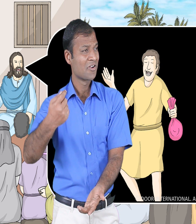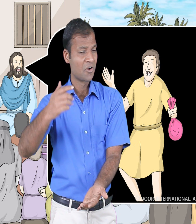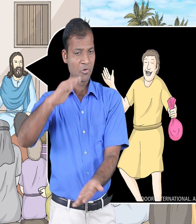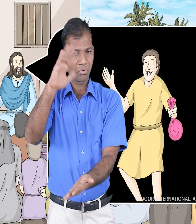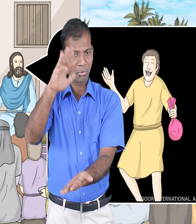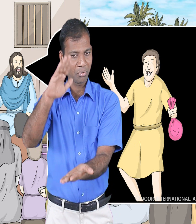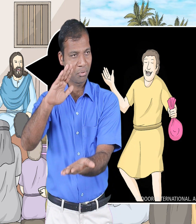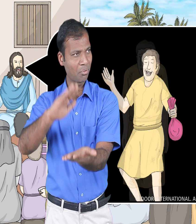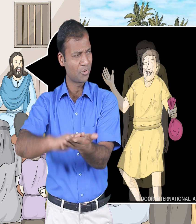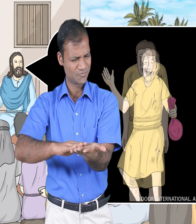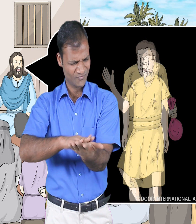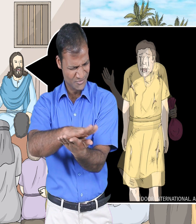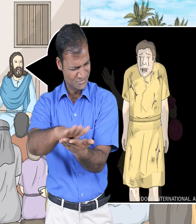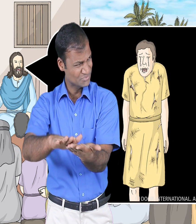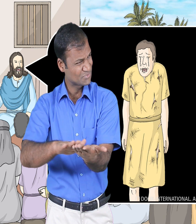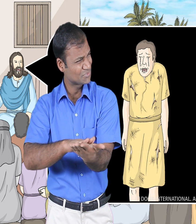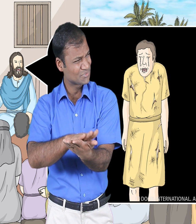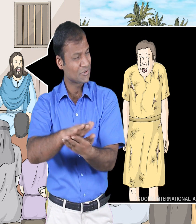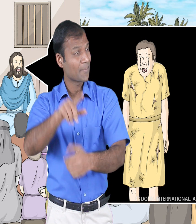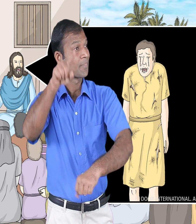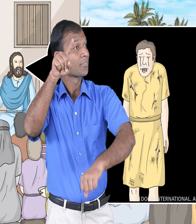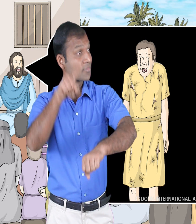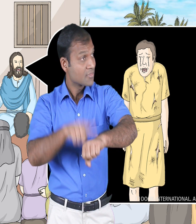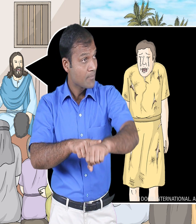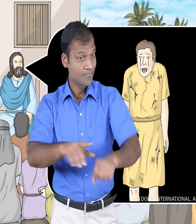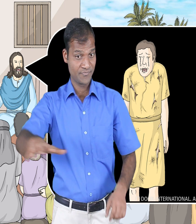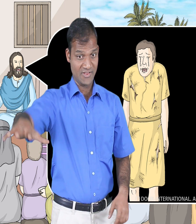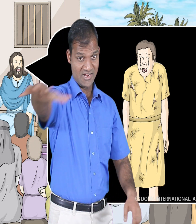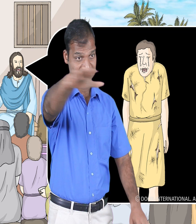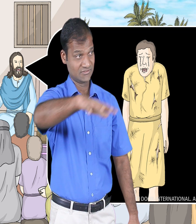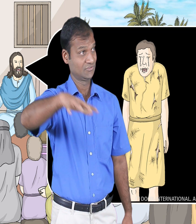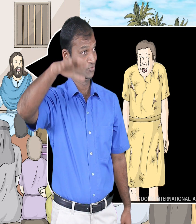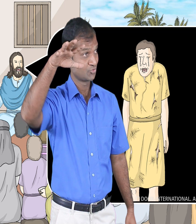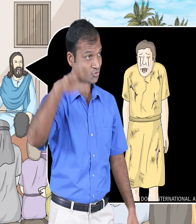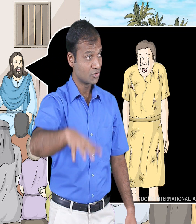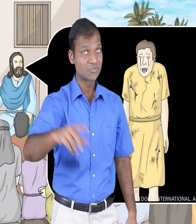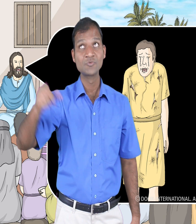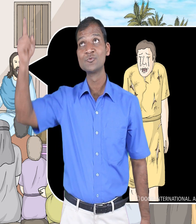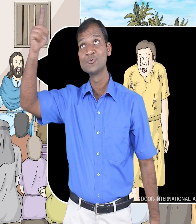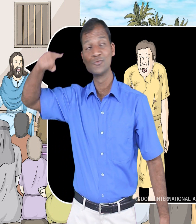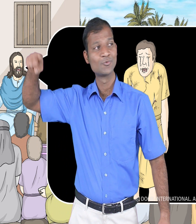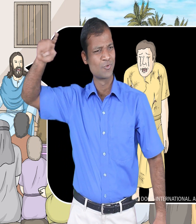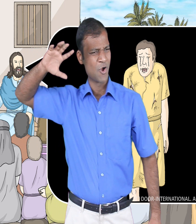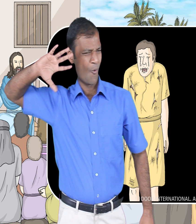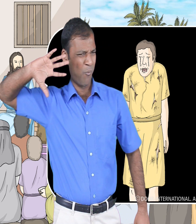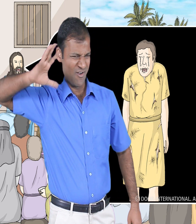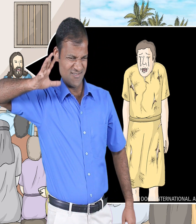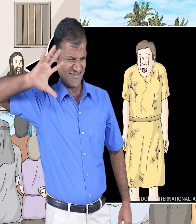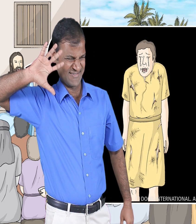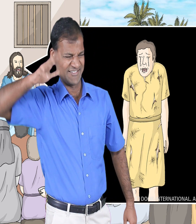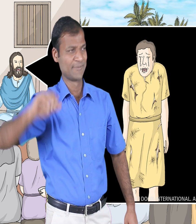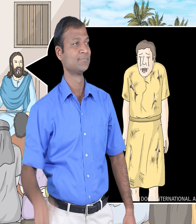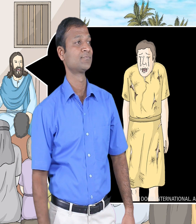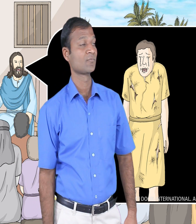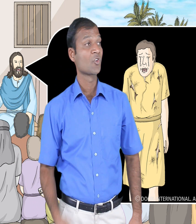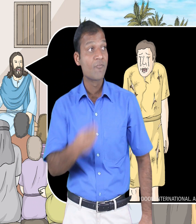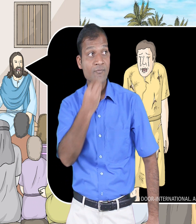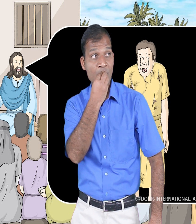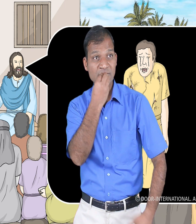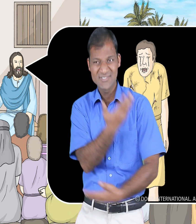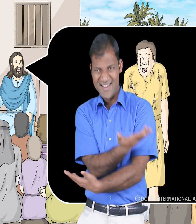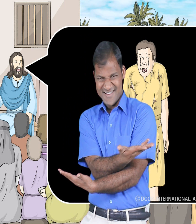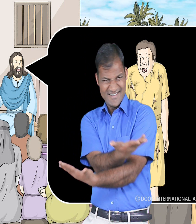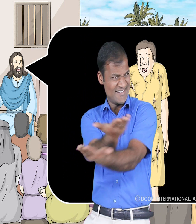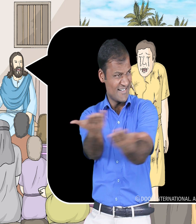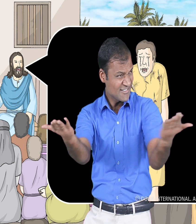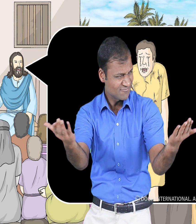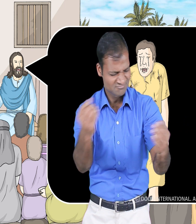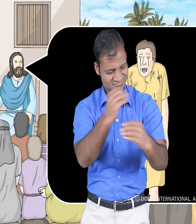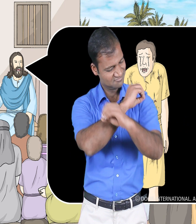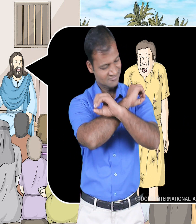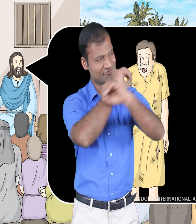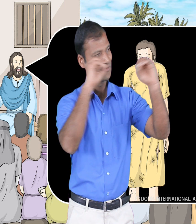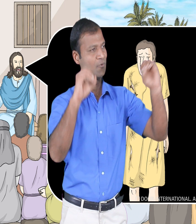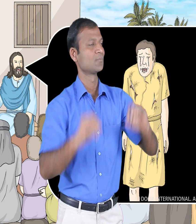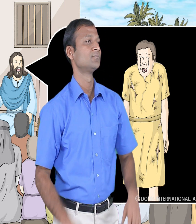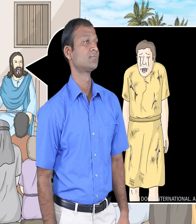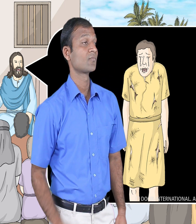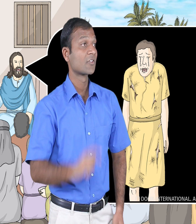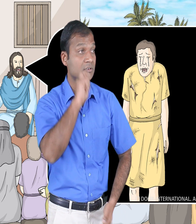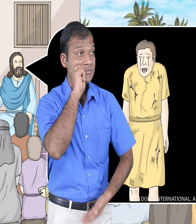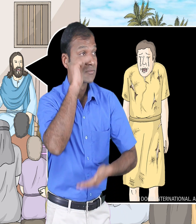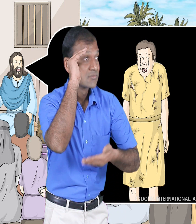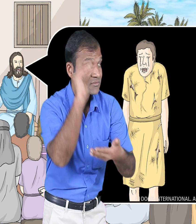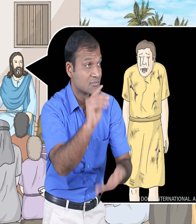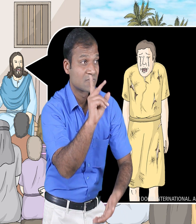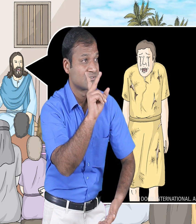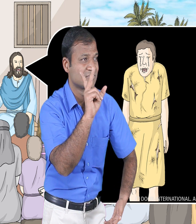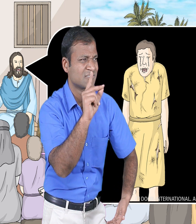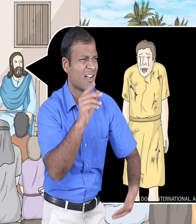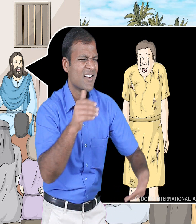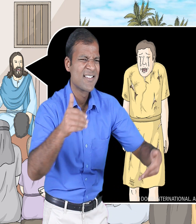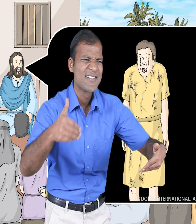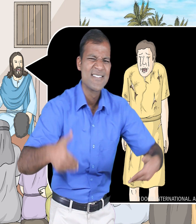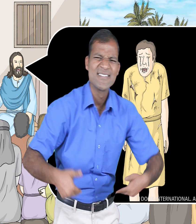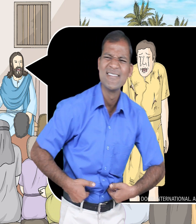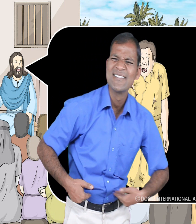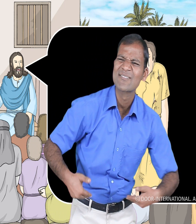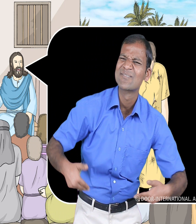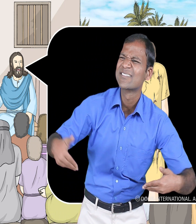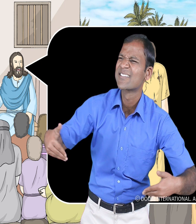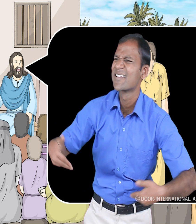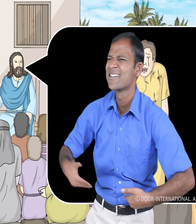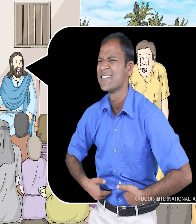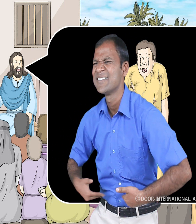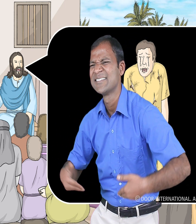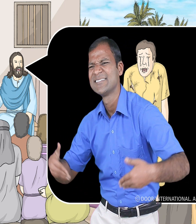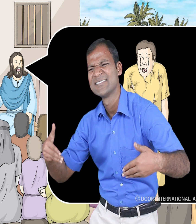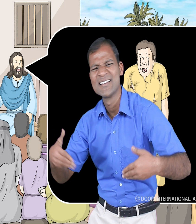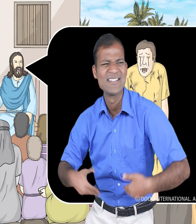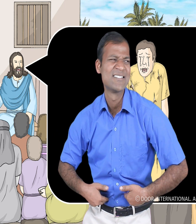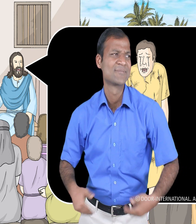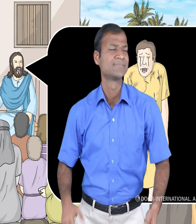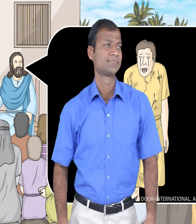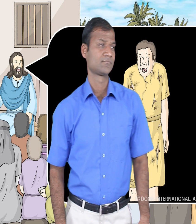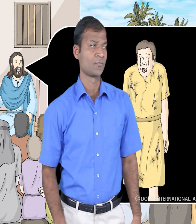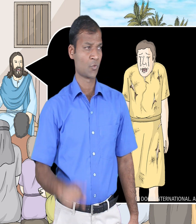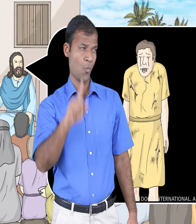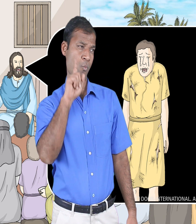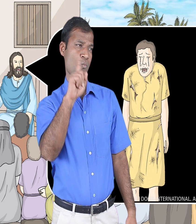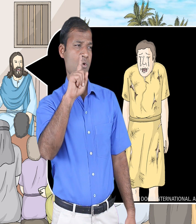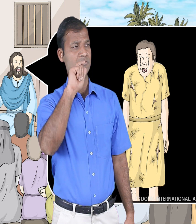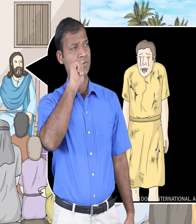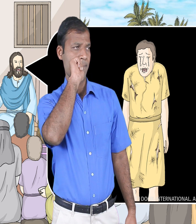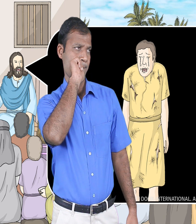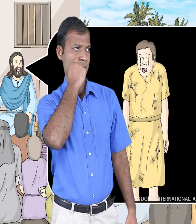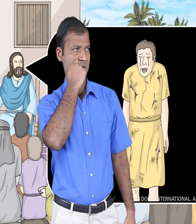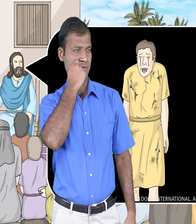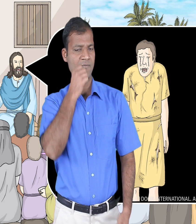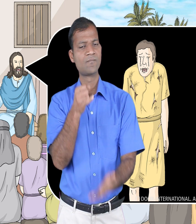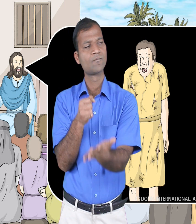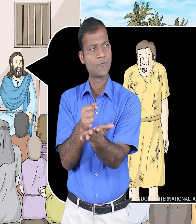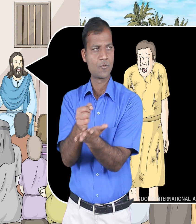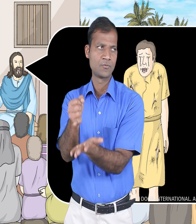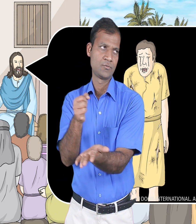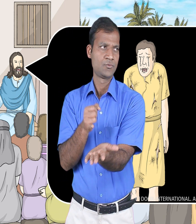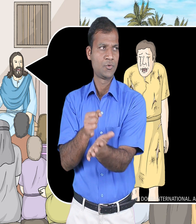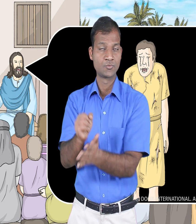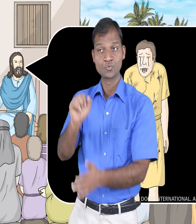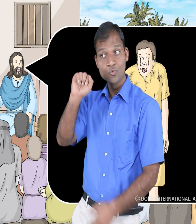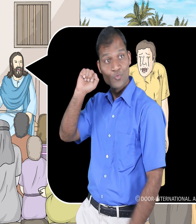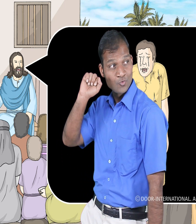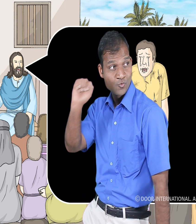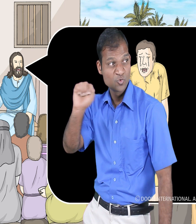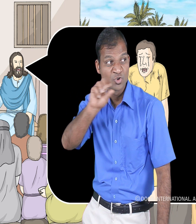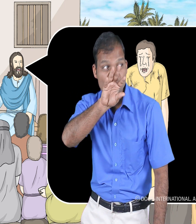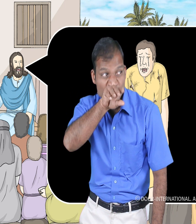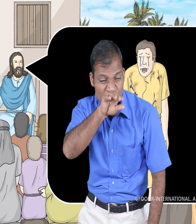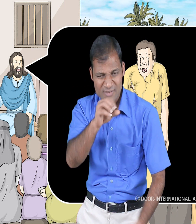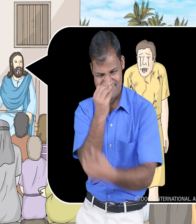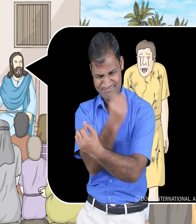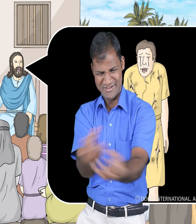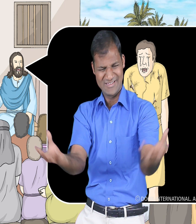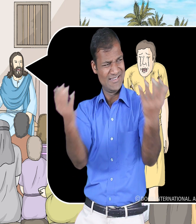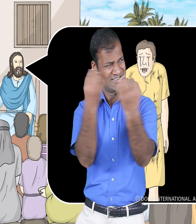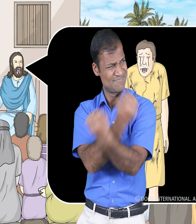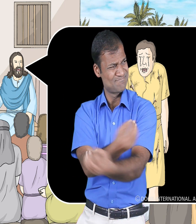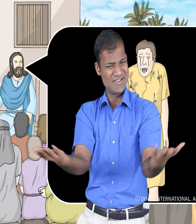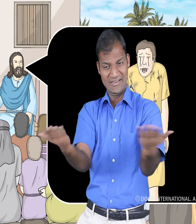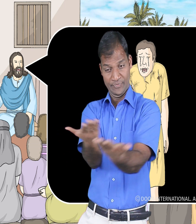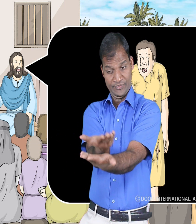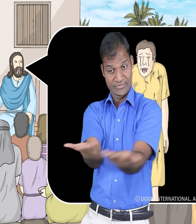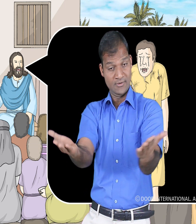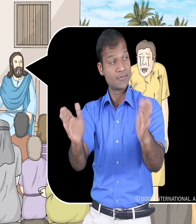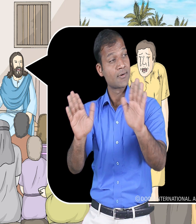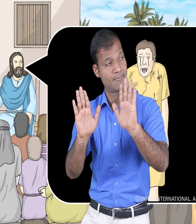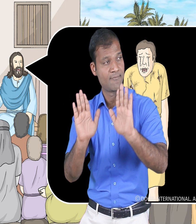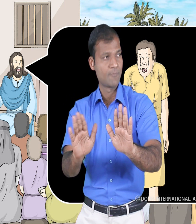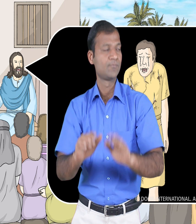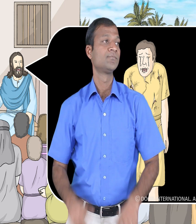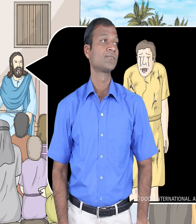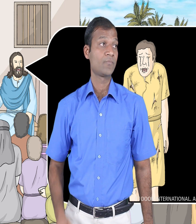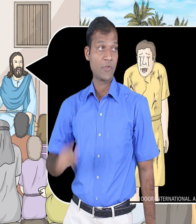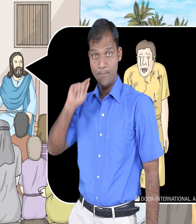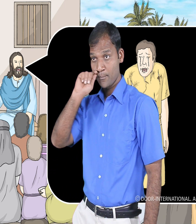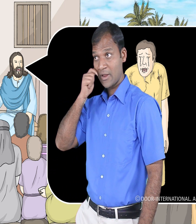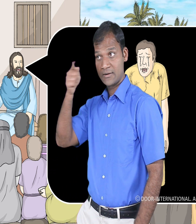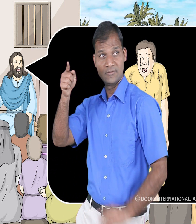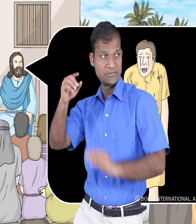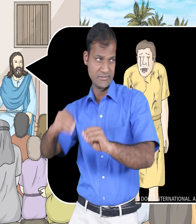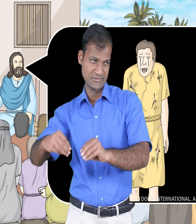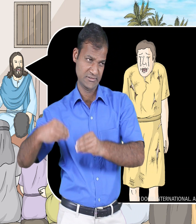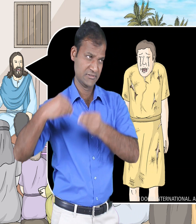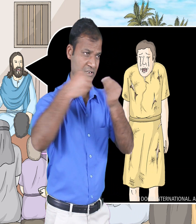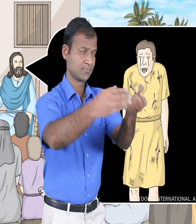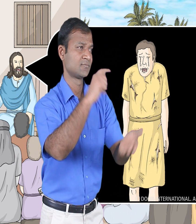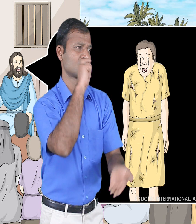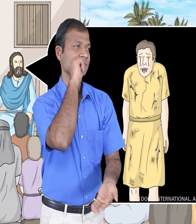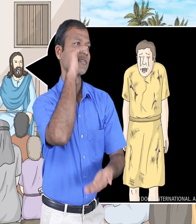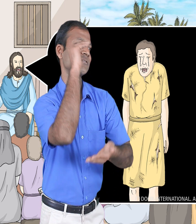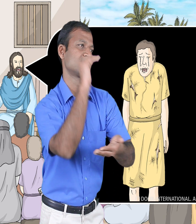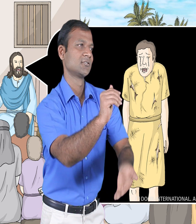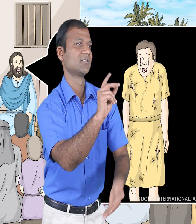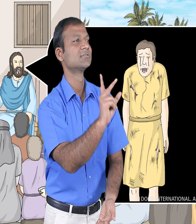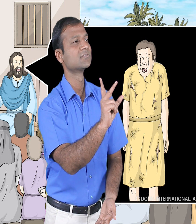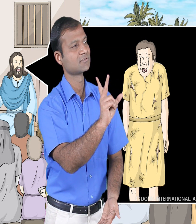After he had spent all he had, a severe famine swept through that country, and he began to be in need.